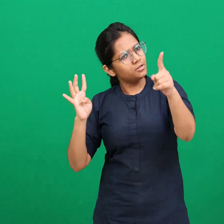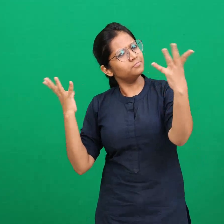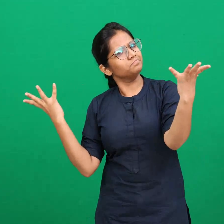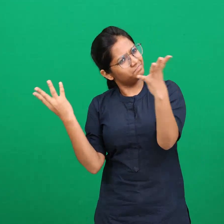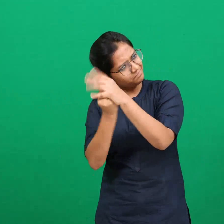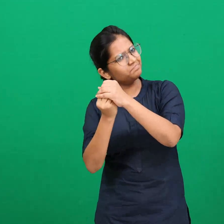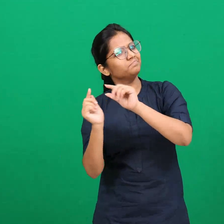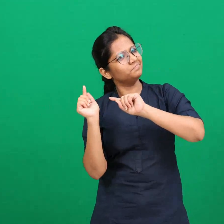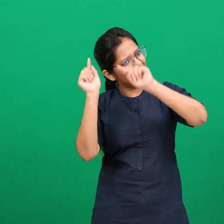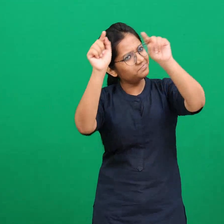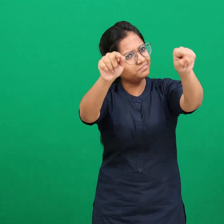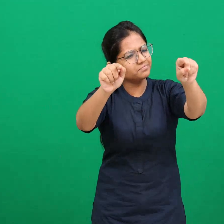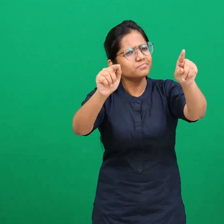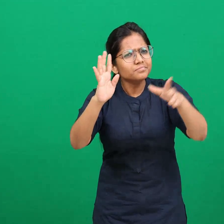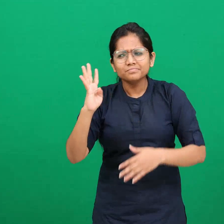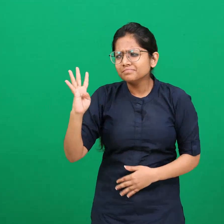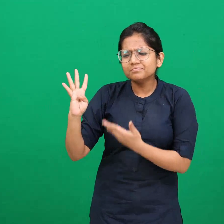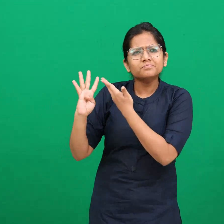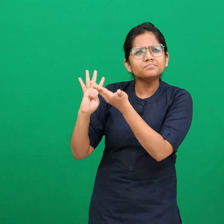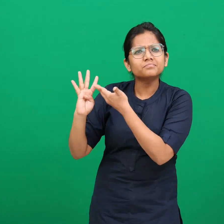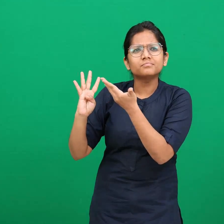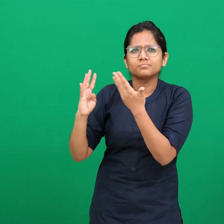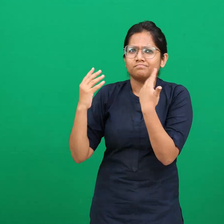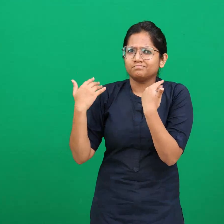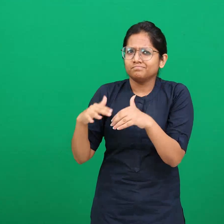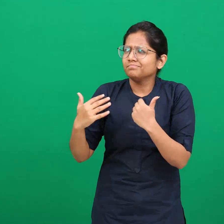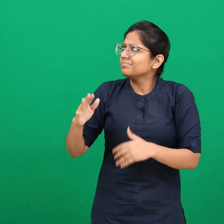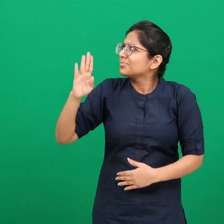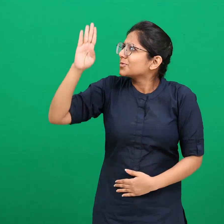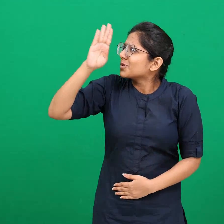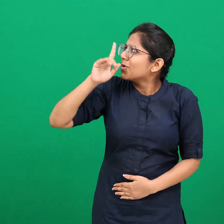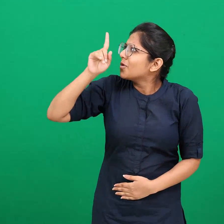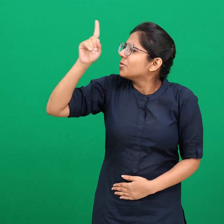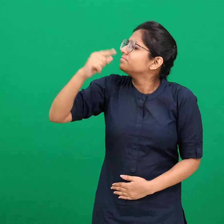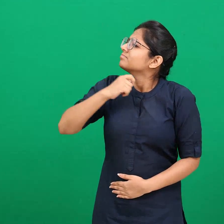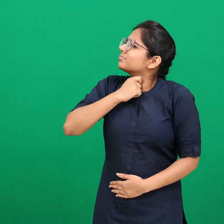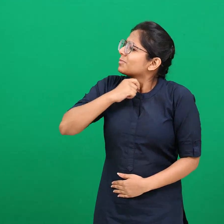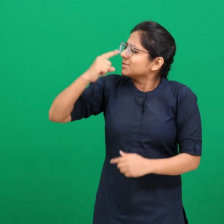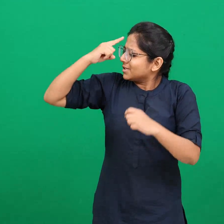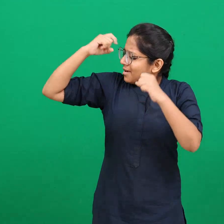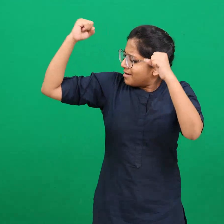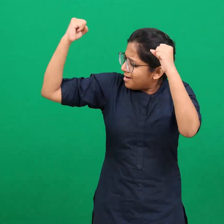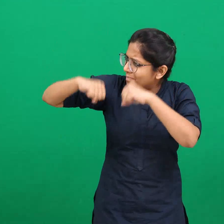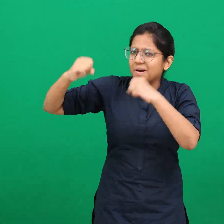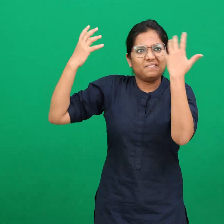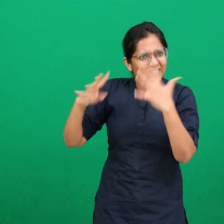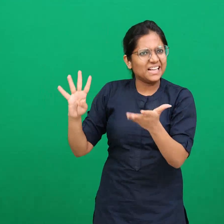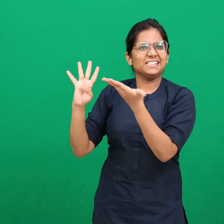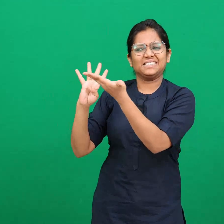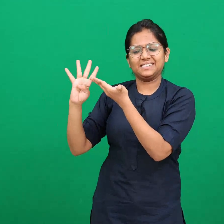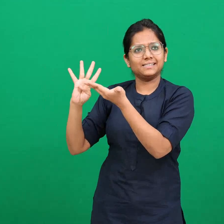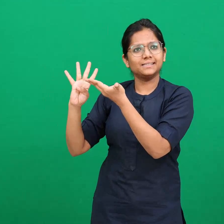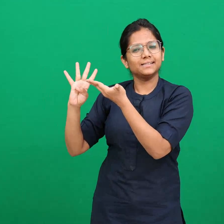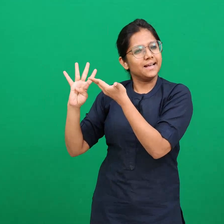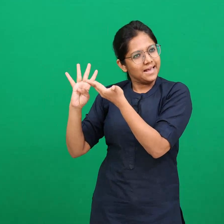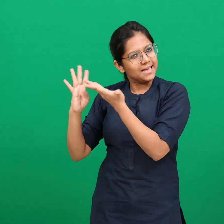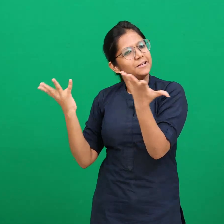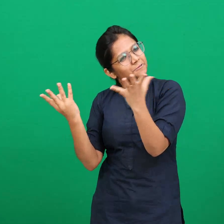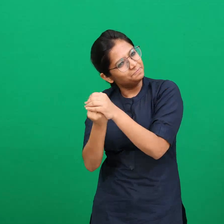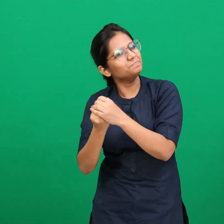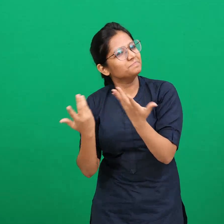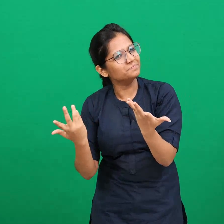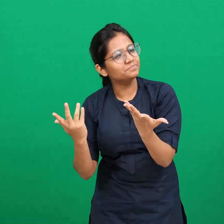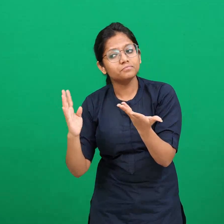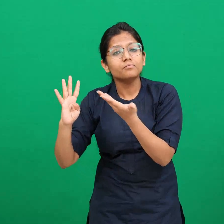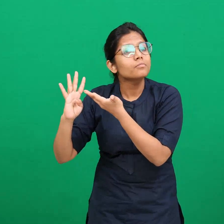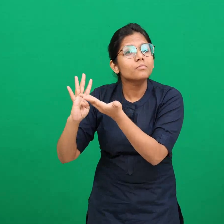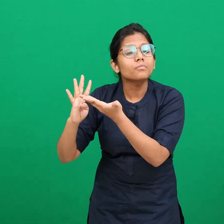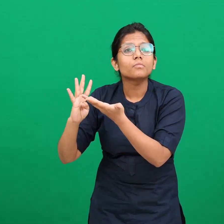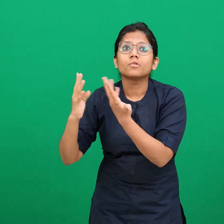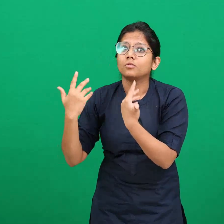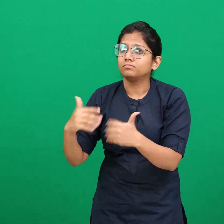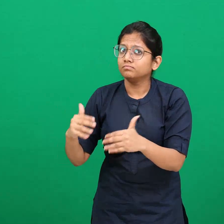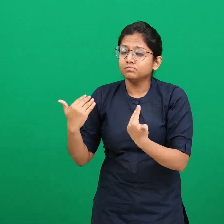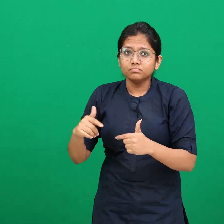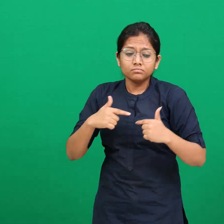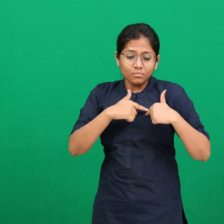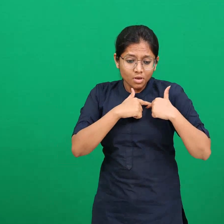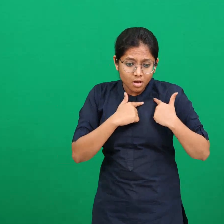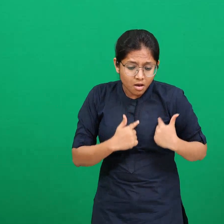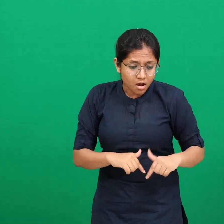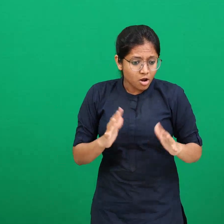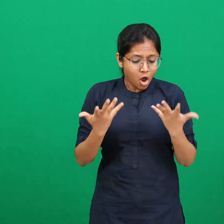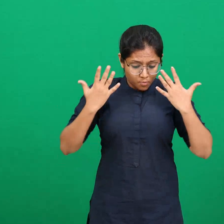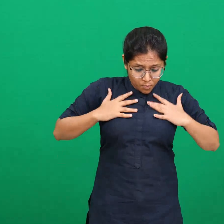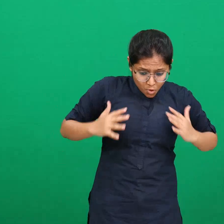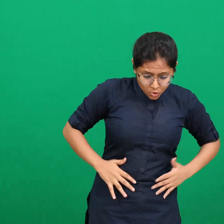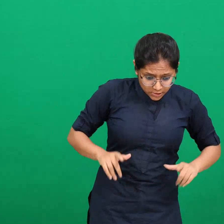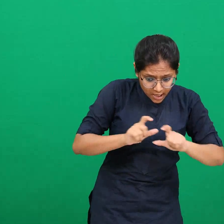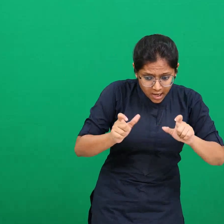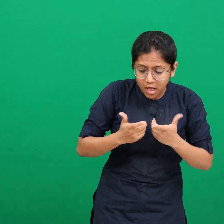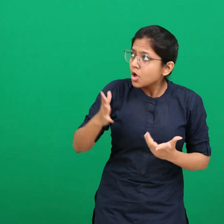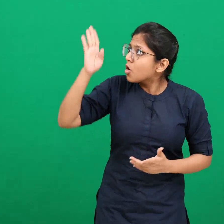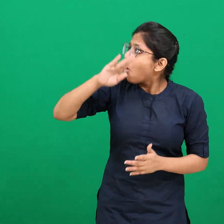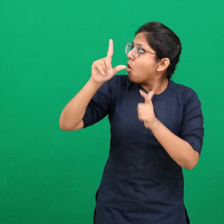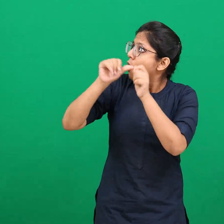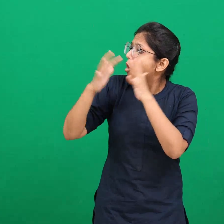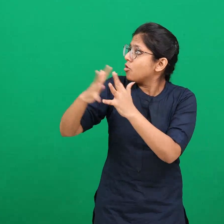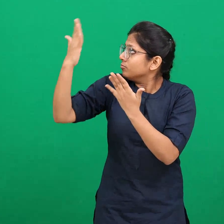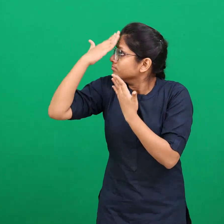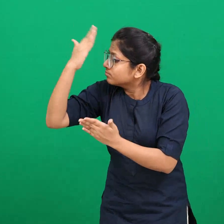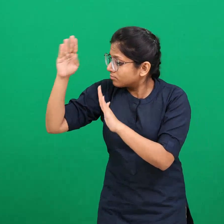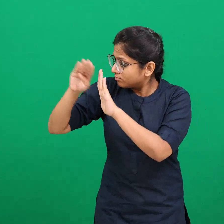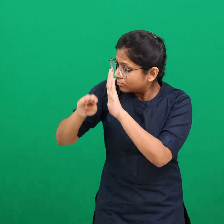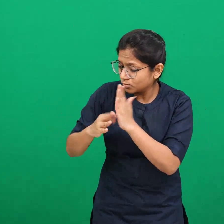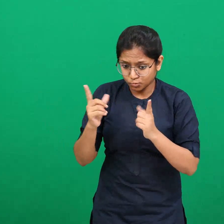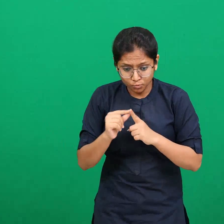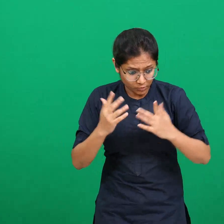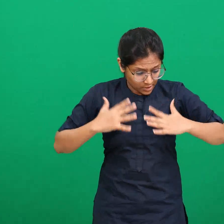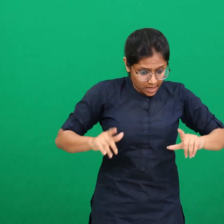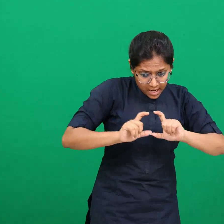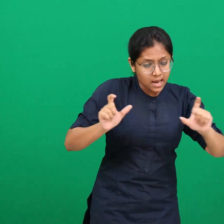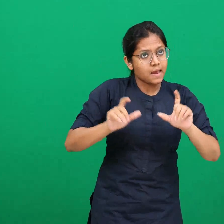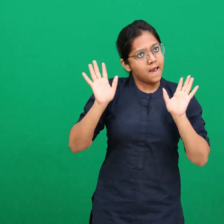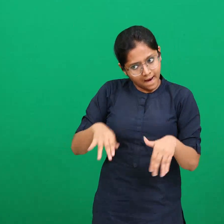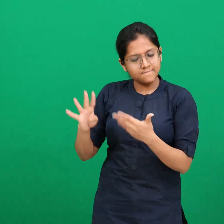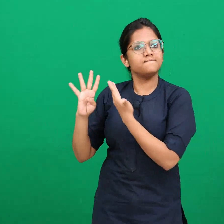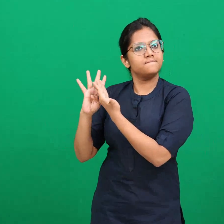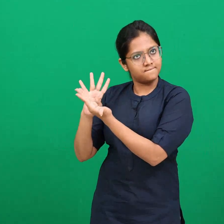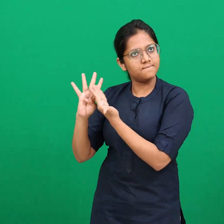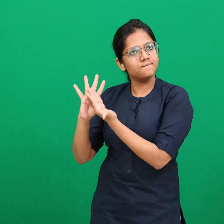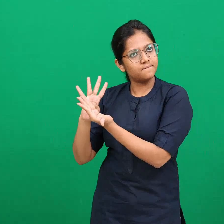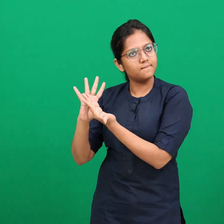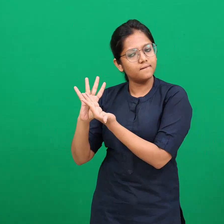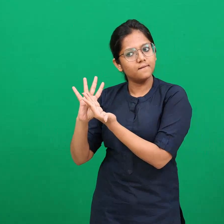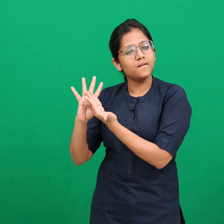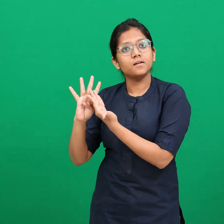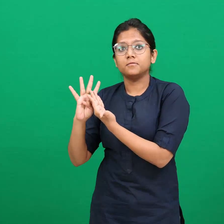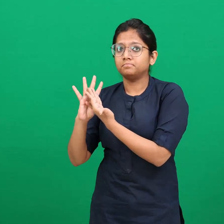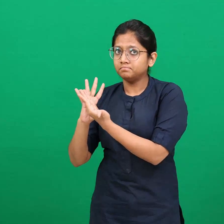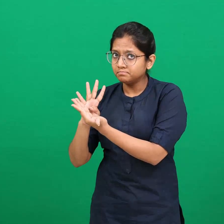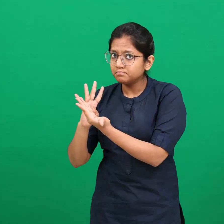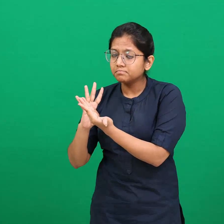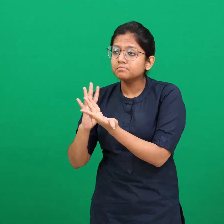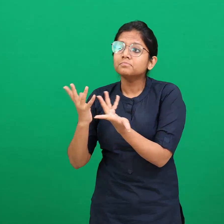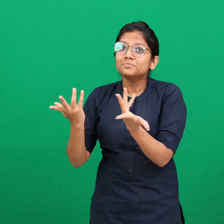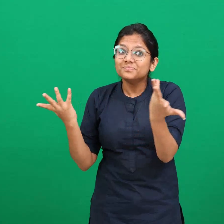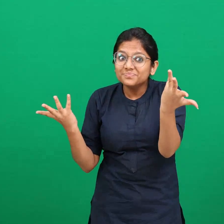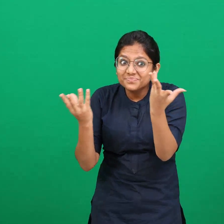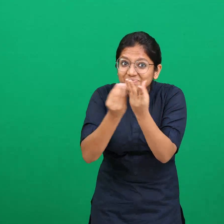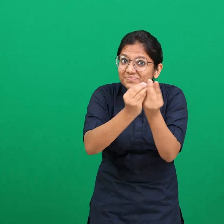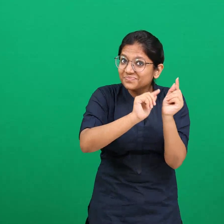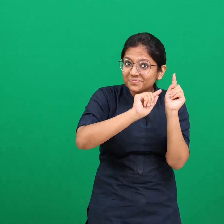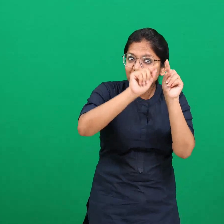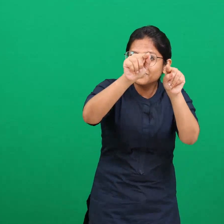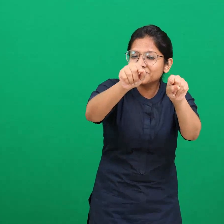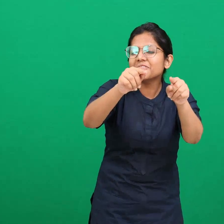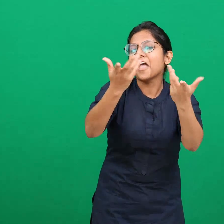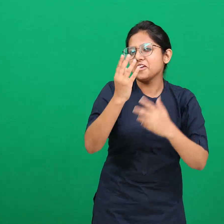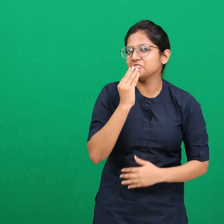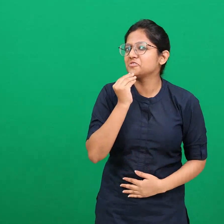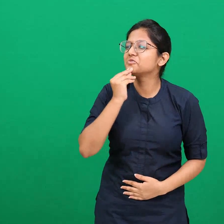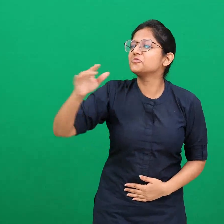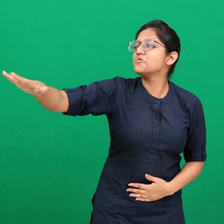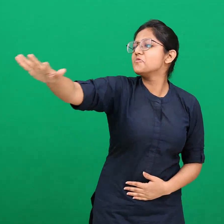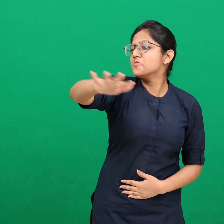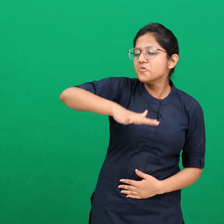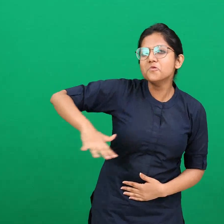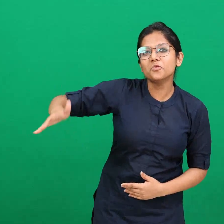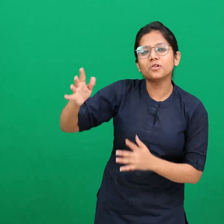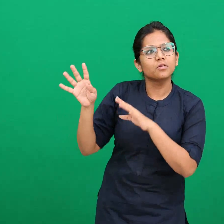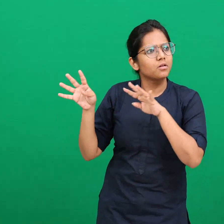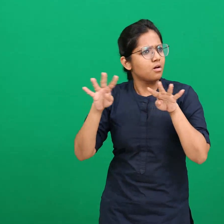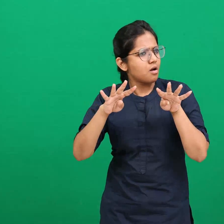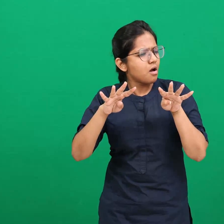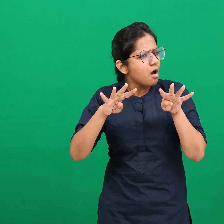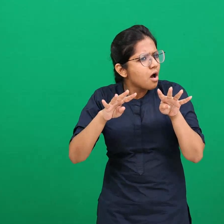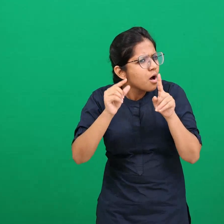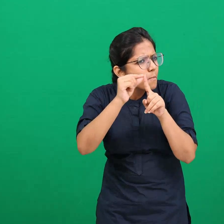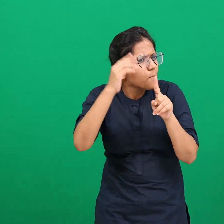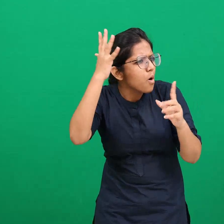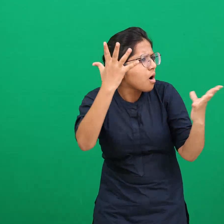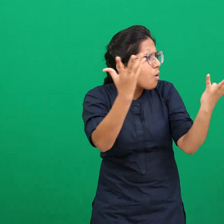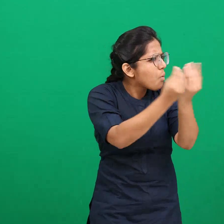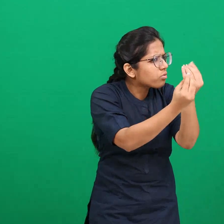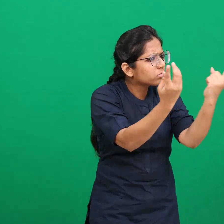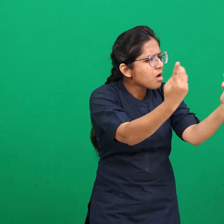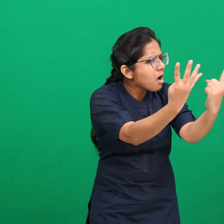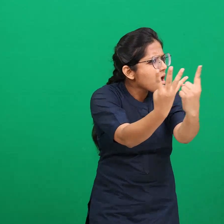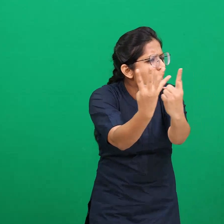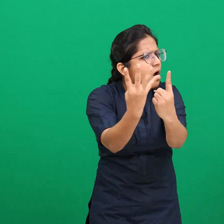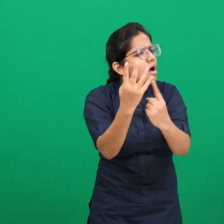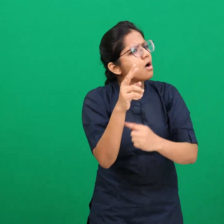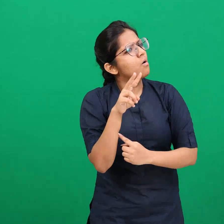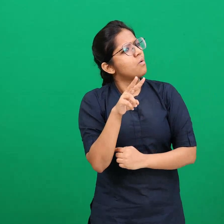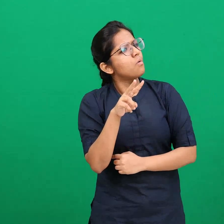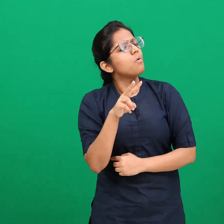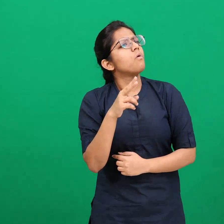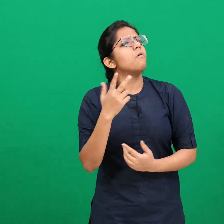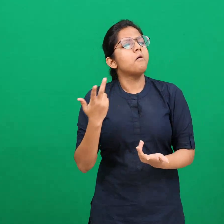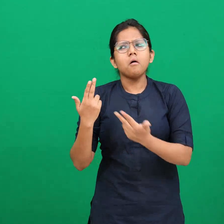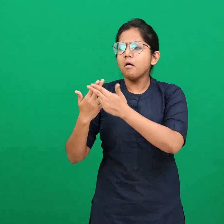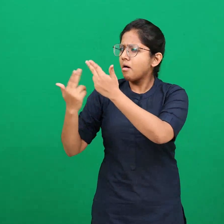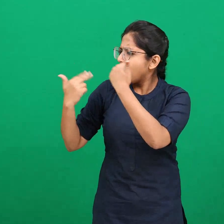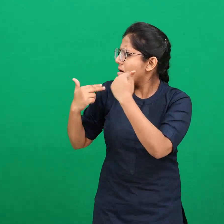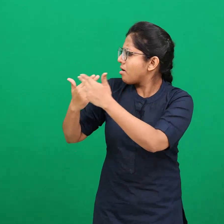Take these men, purify yourself along with them, and pay their expenses so they can have their heads shaved.